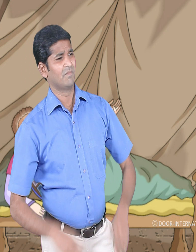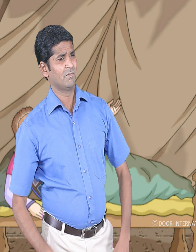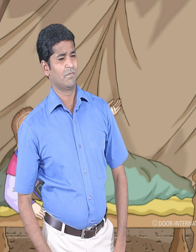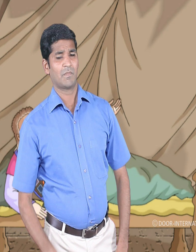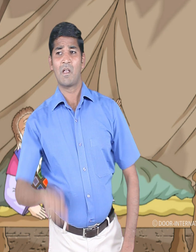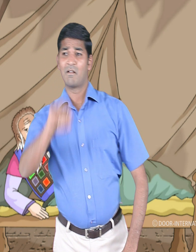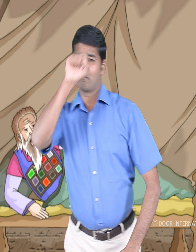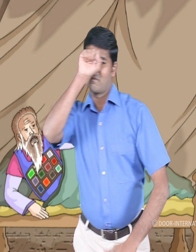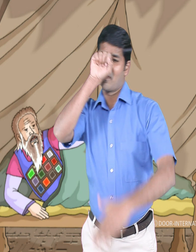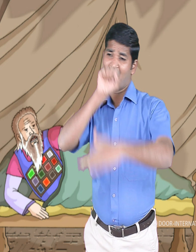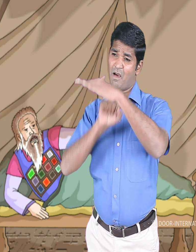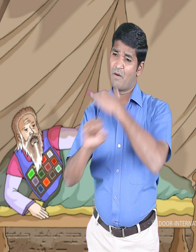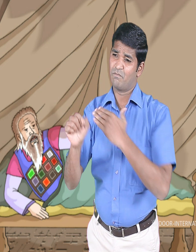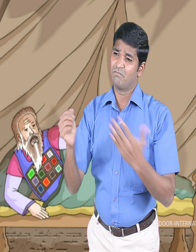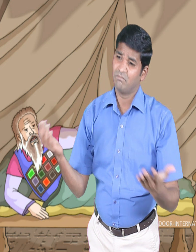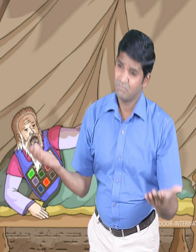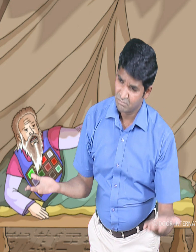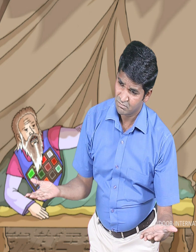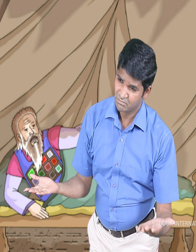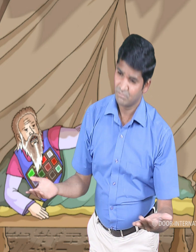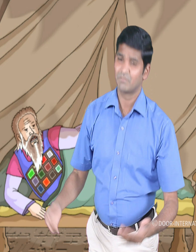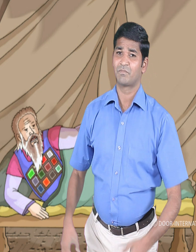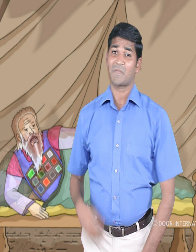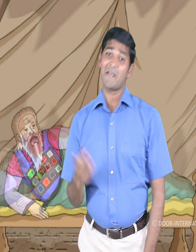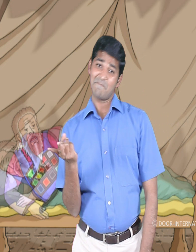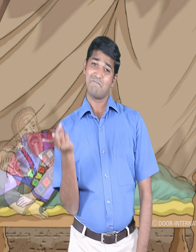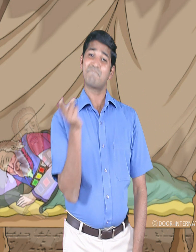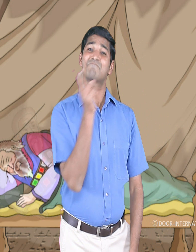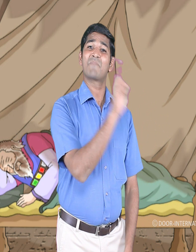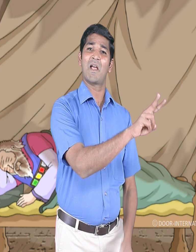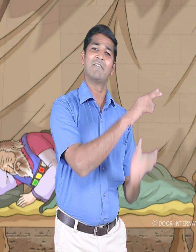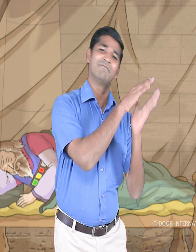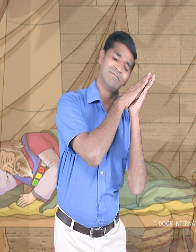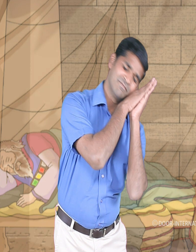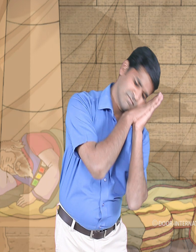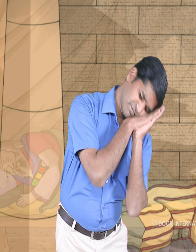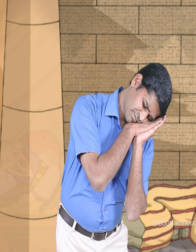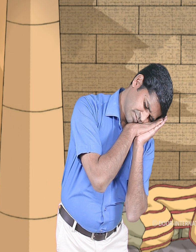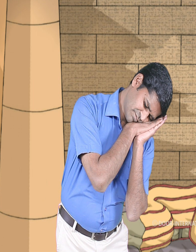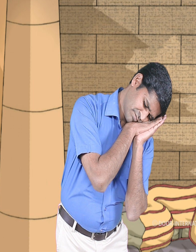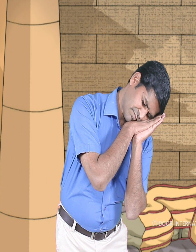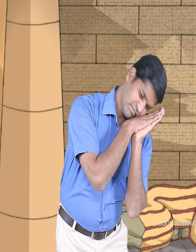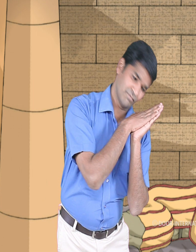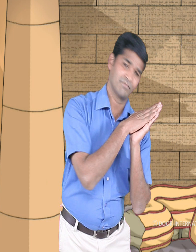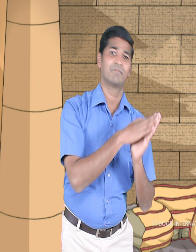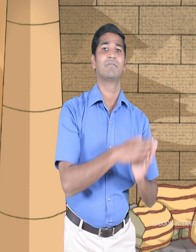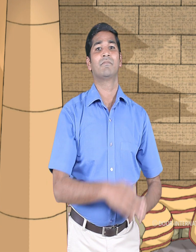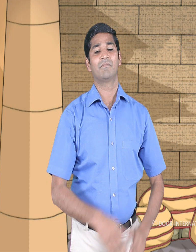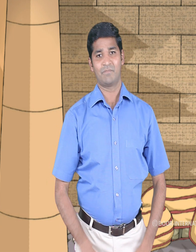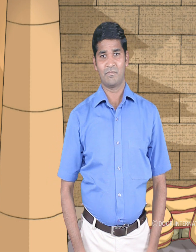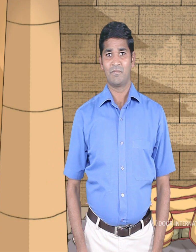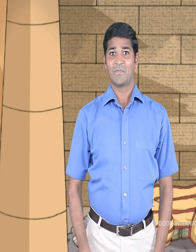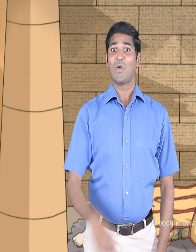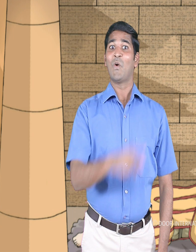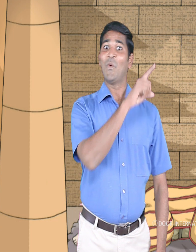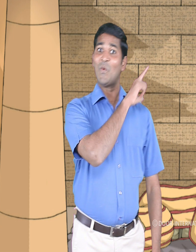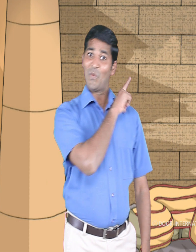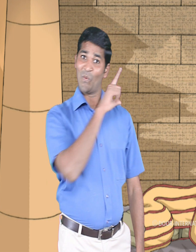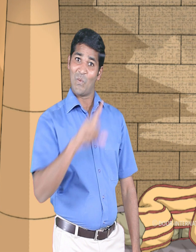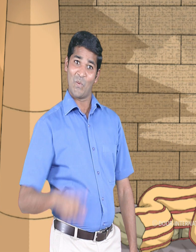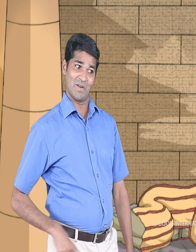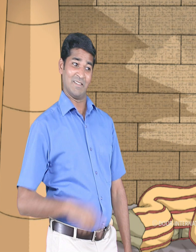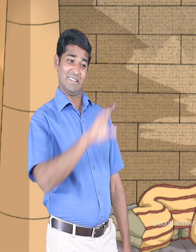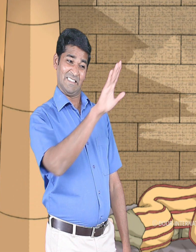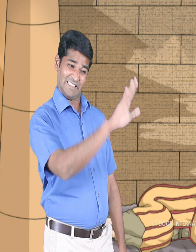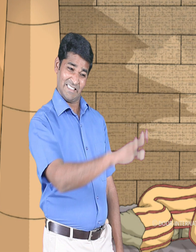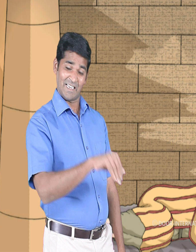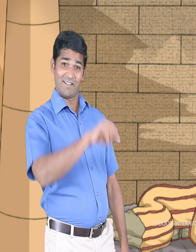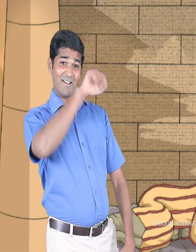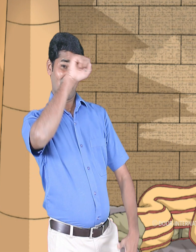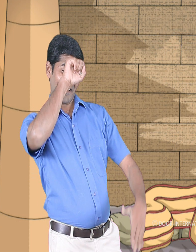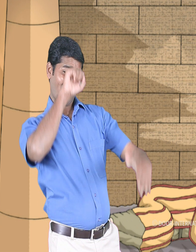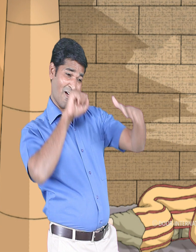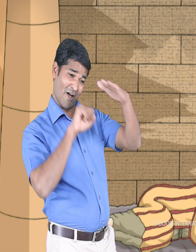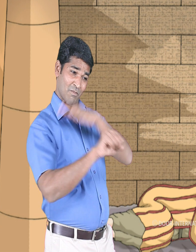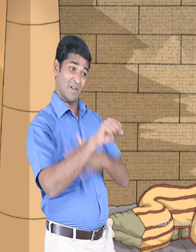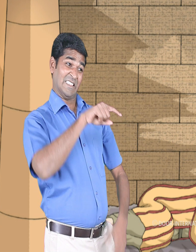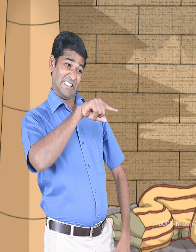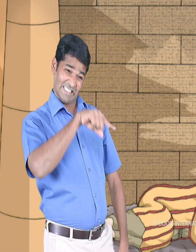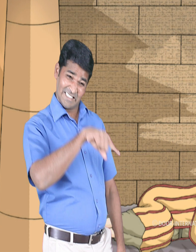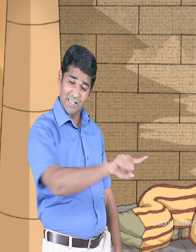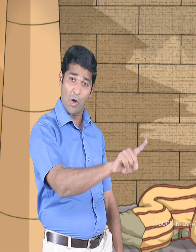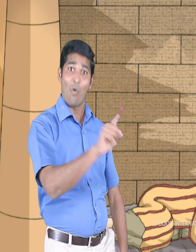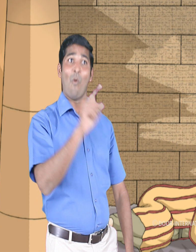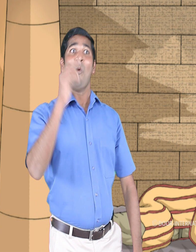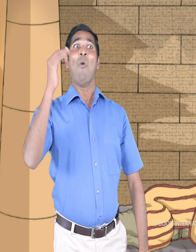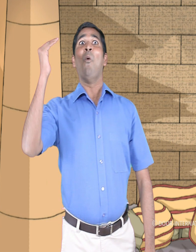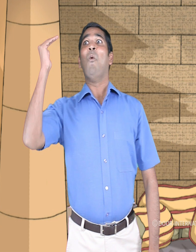“Go back and lie down.”